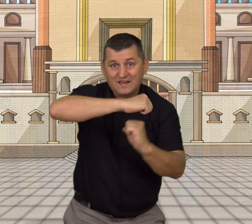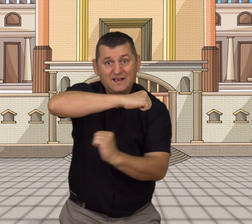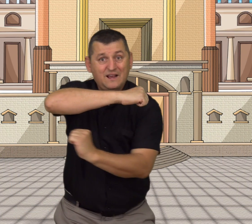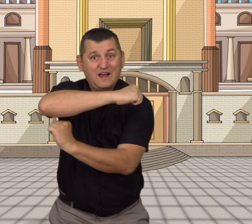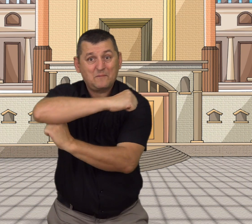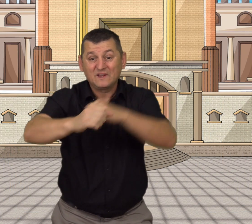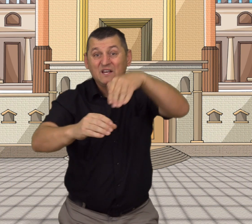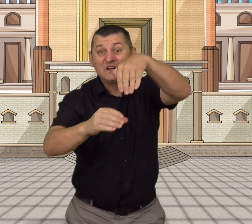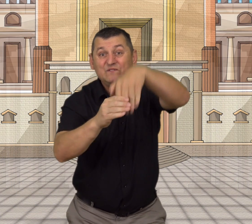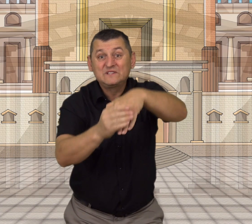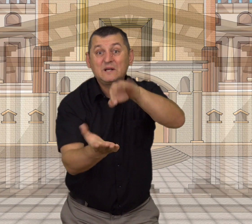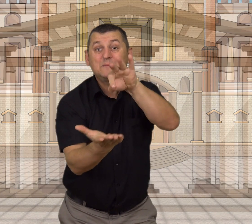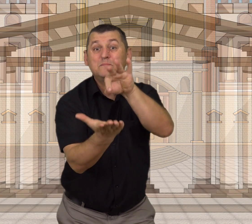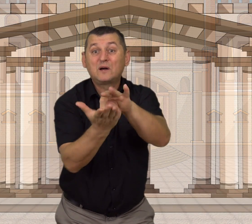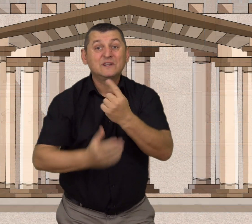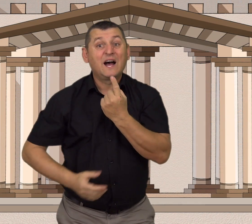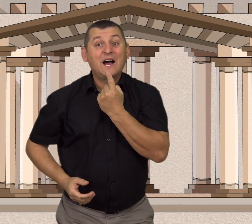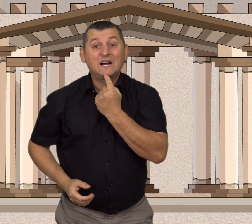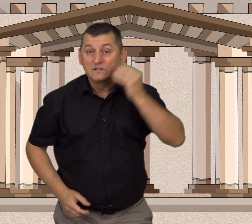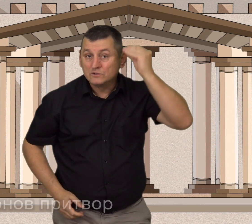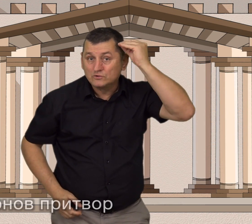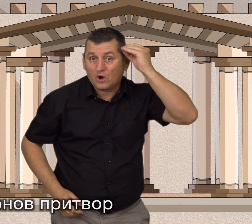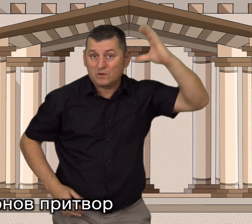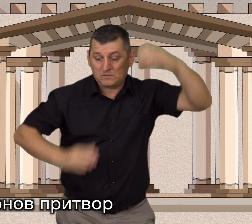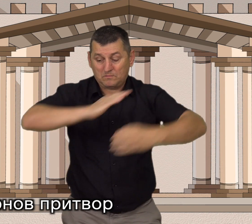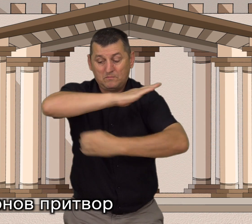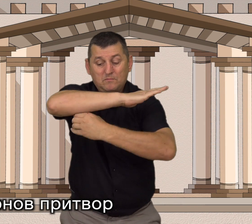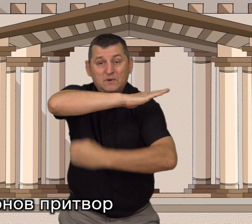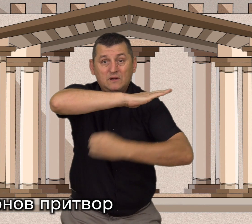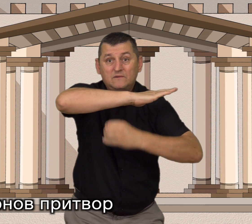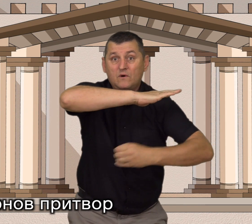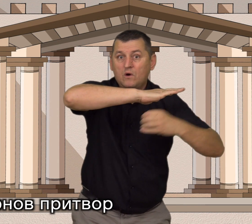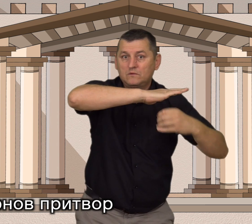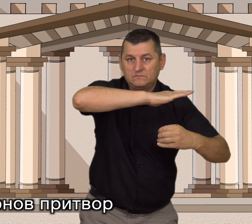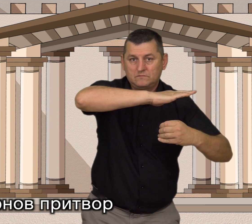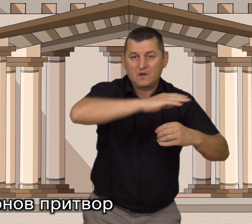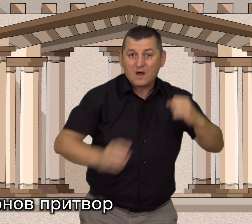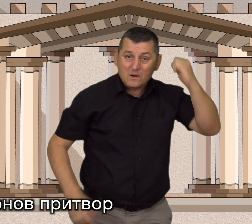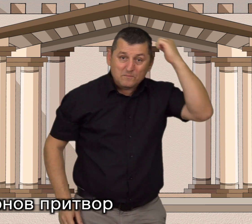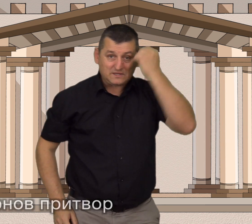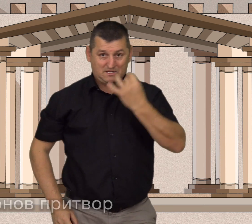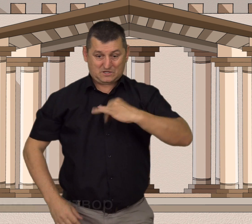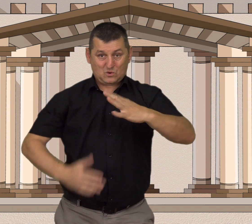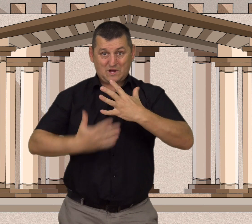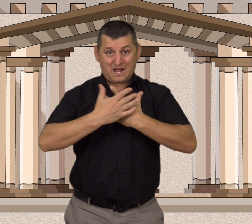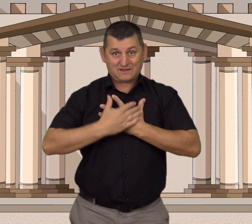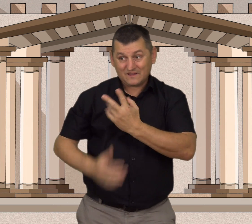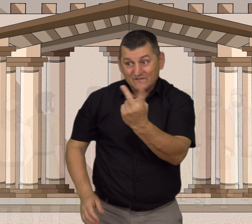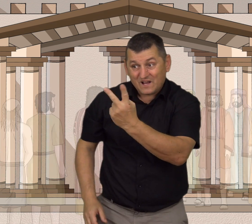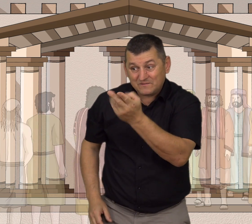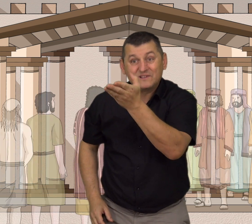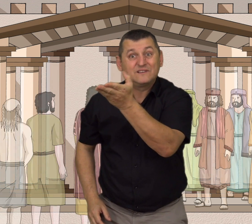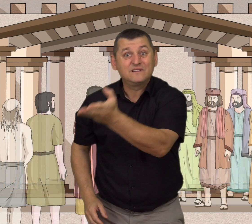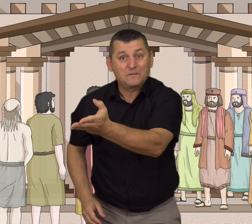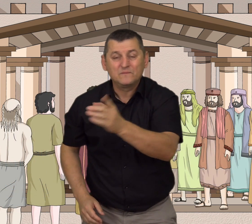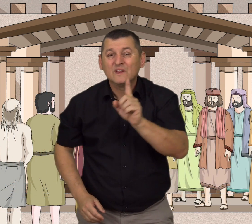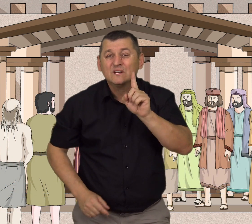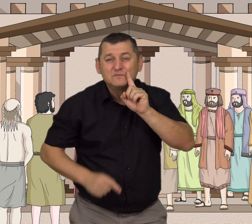While the man clung to Peter and John, all the people were astonished and ran to them in the walkway called Solomon’s Colonnade.